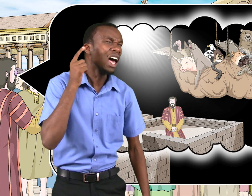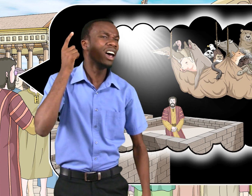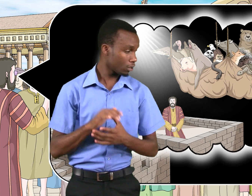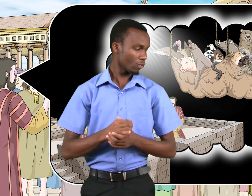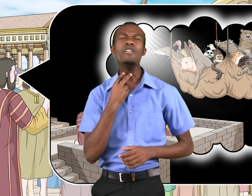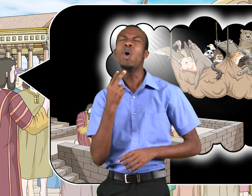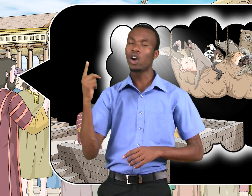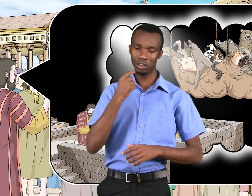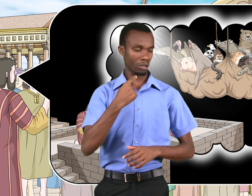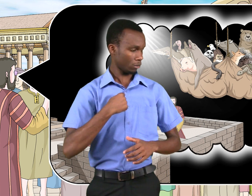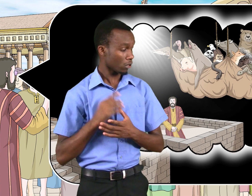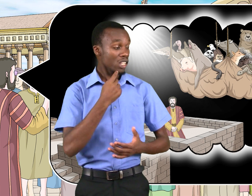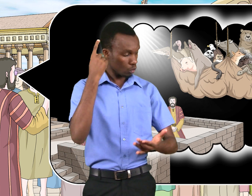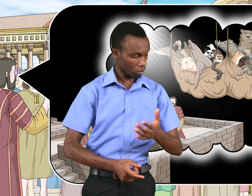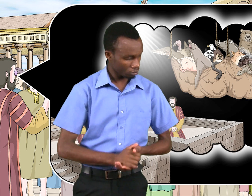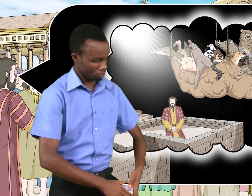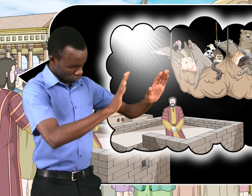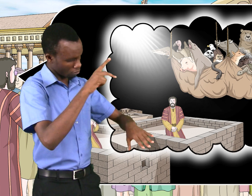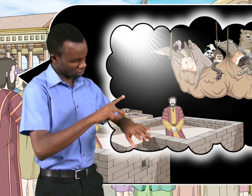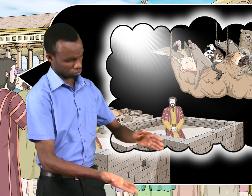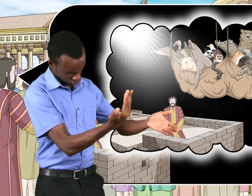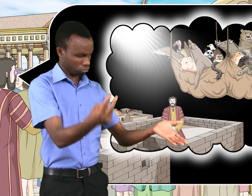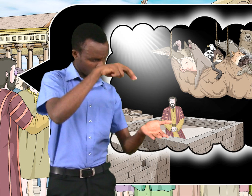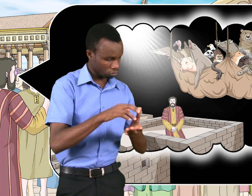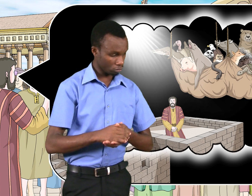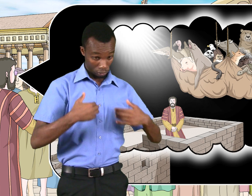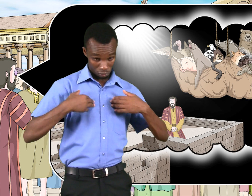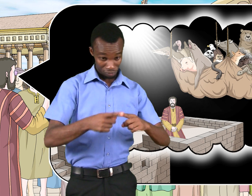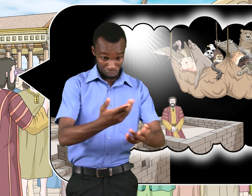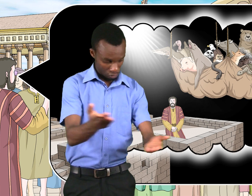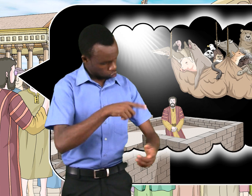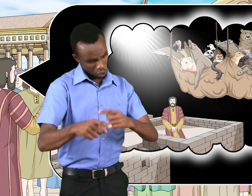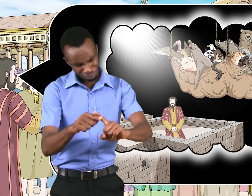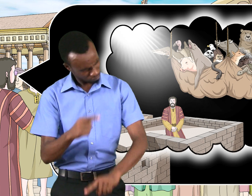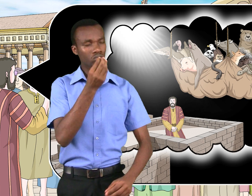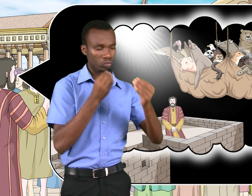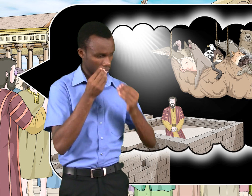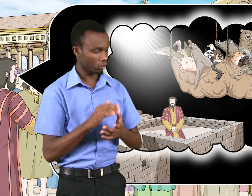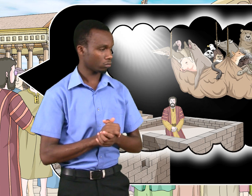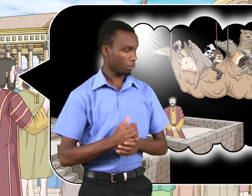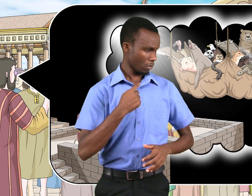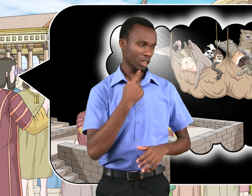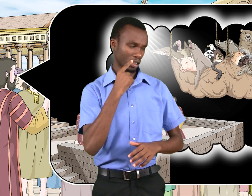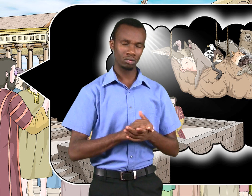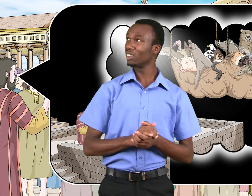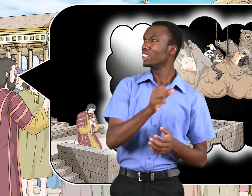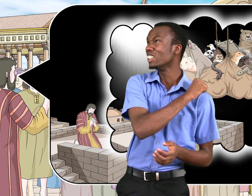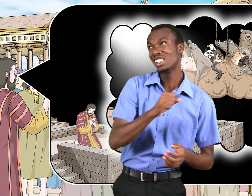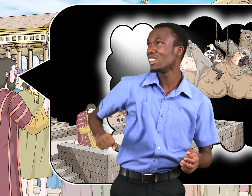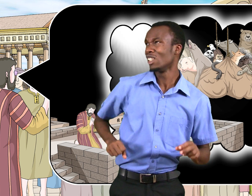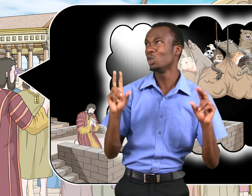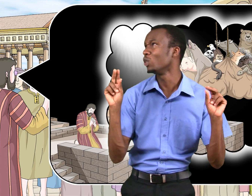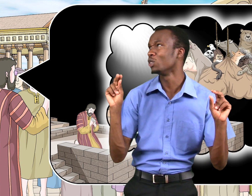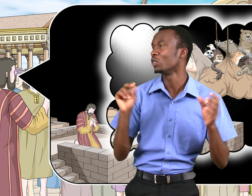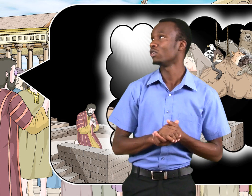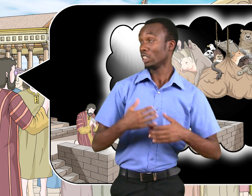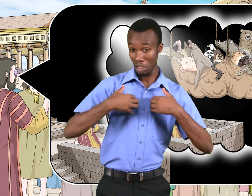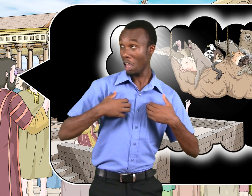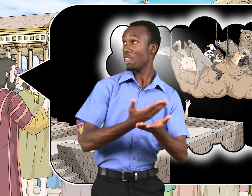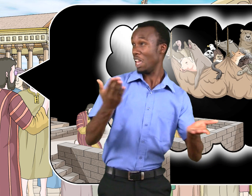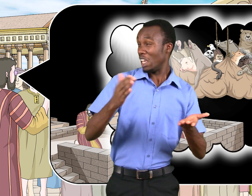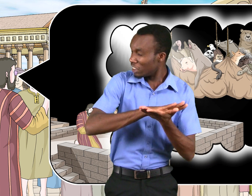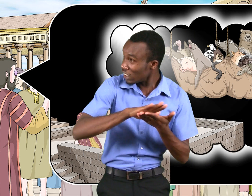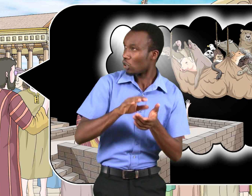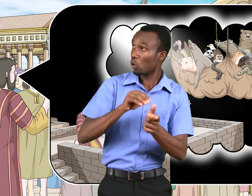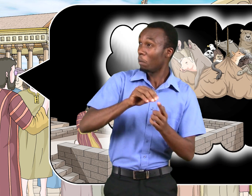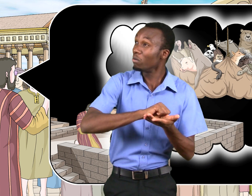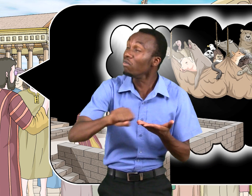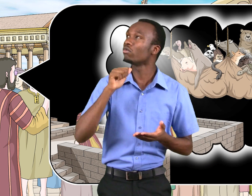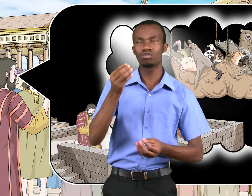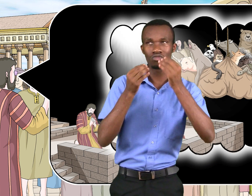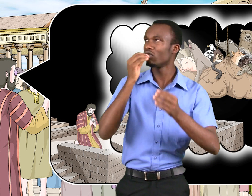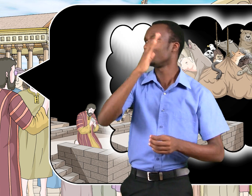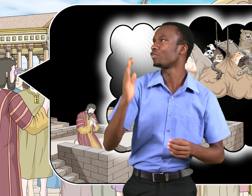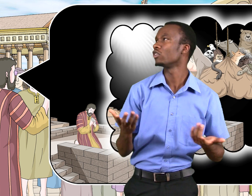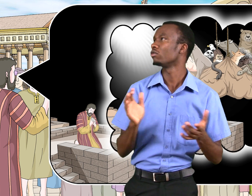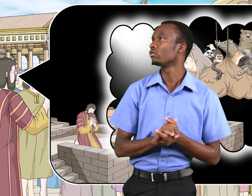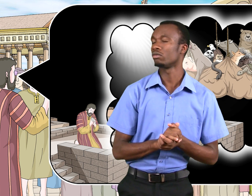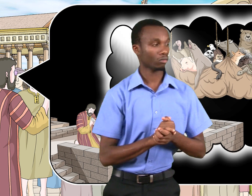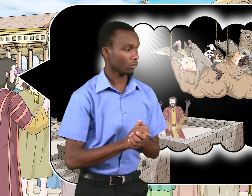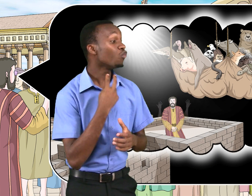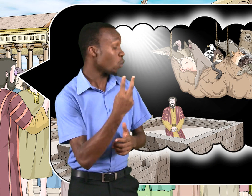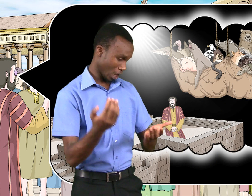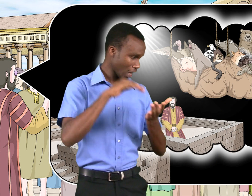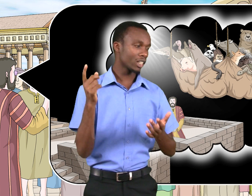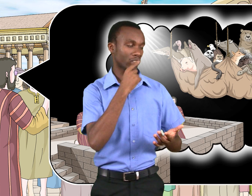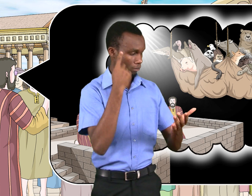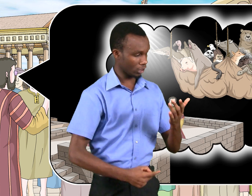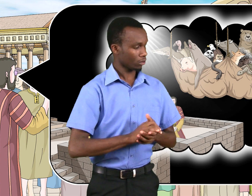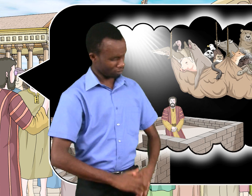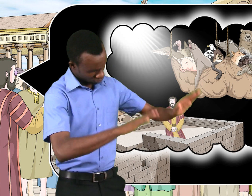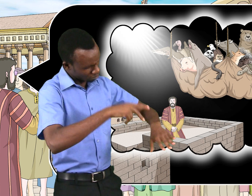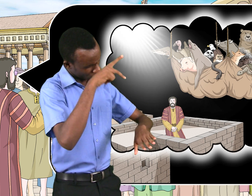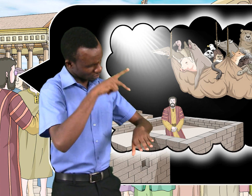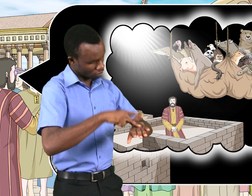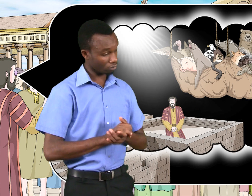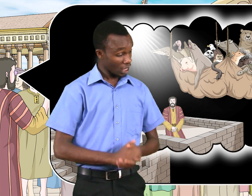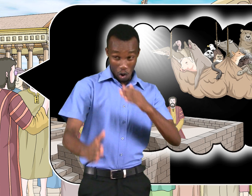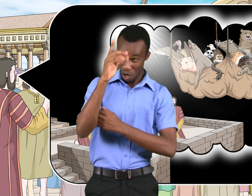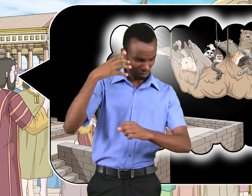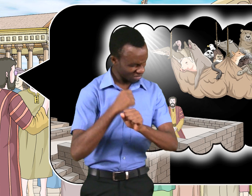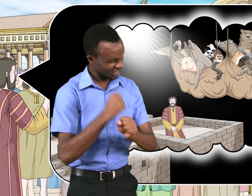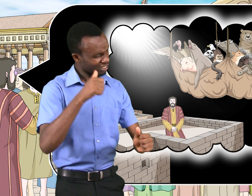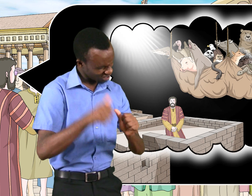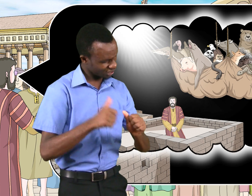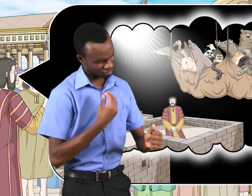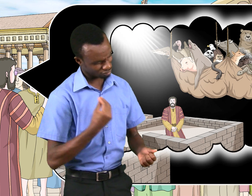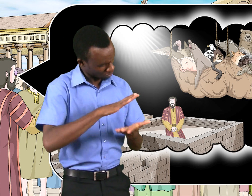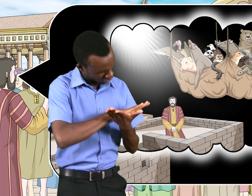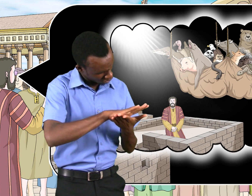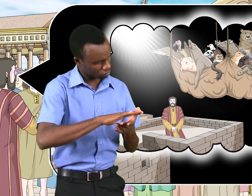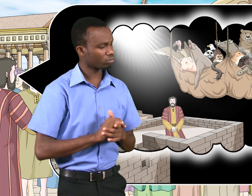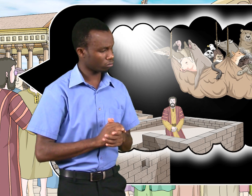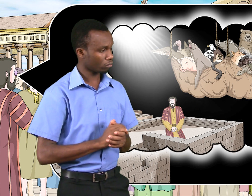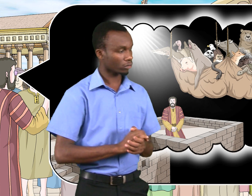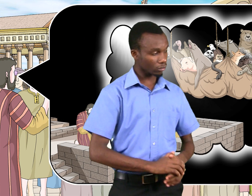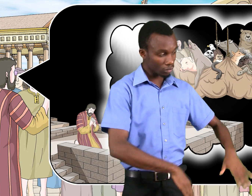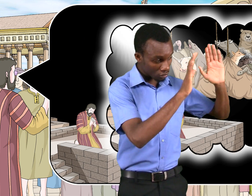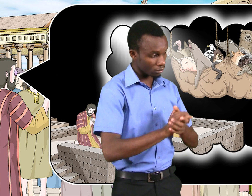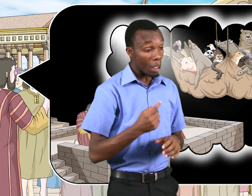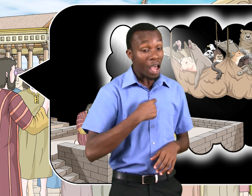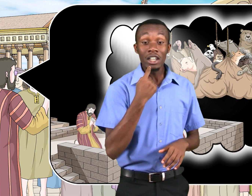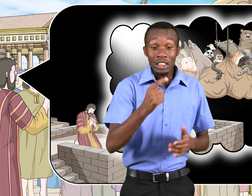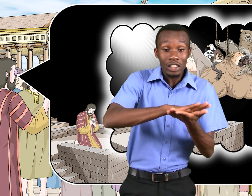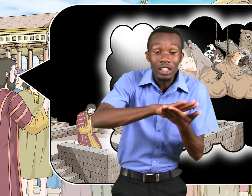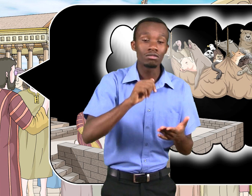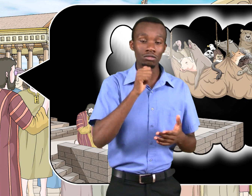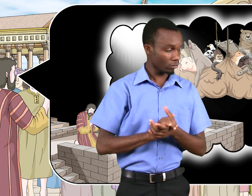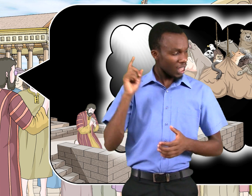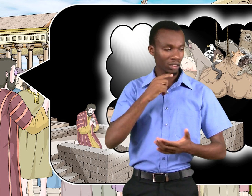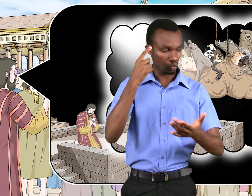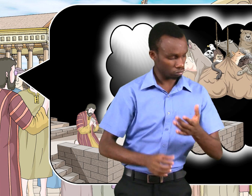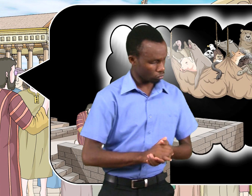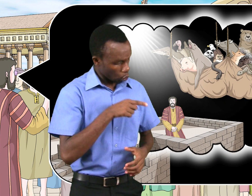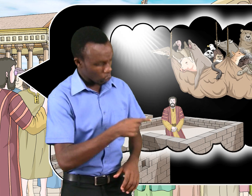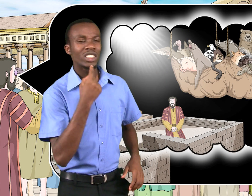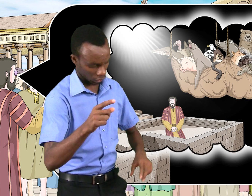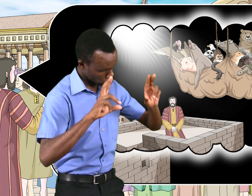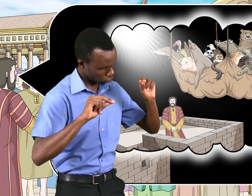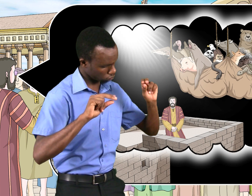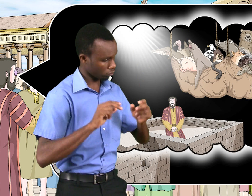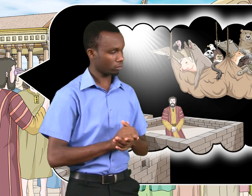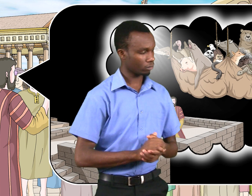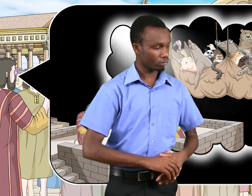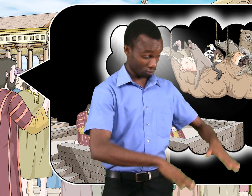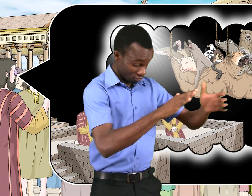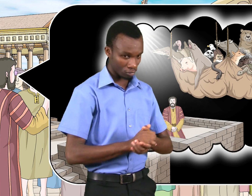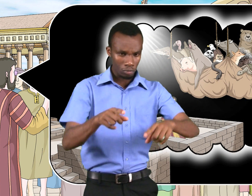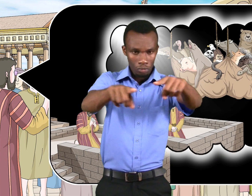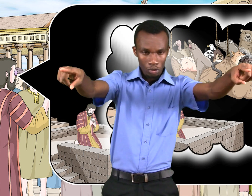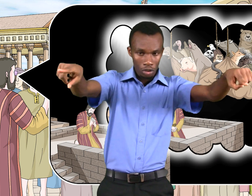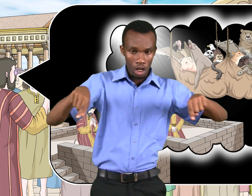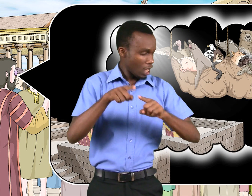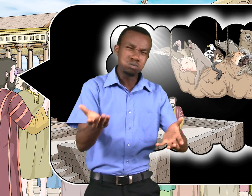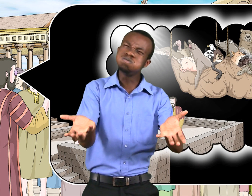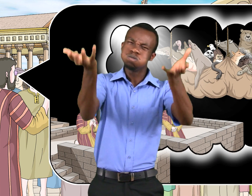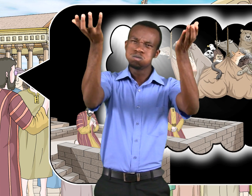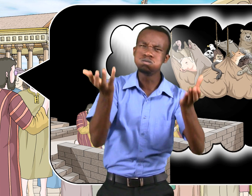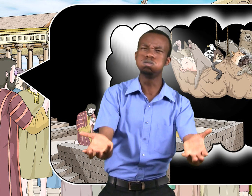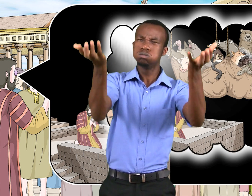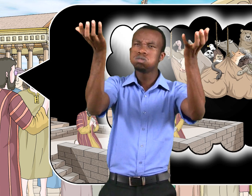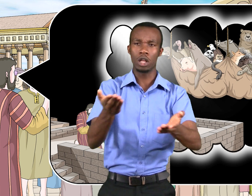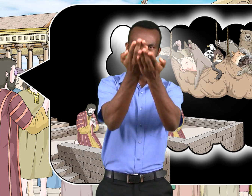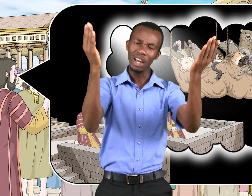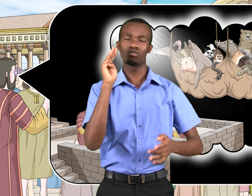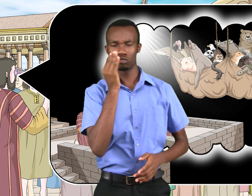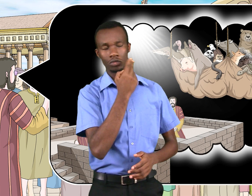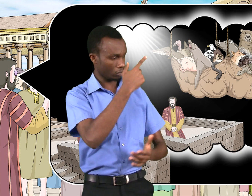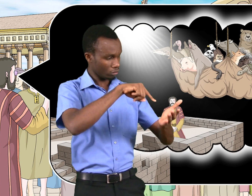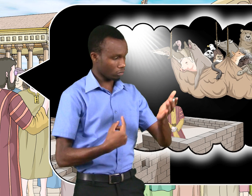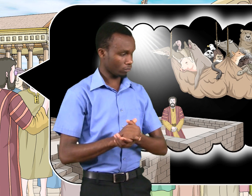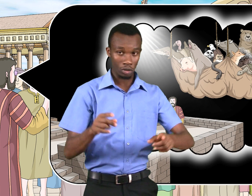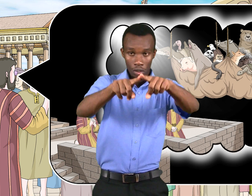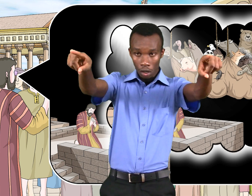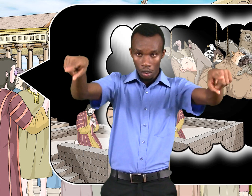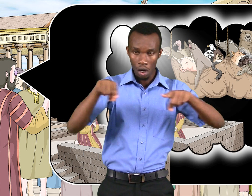‘No, Lord,’ I said, ‘for nothing impure or unclean has ever entered my mouth.’ But the voice spoke from heaven a second time, ‘Do not call anything impure that God has made clean.’